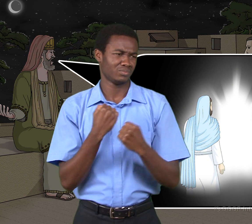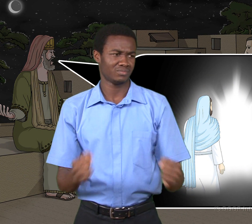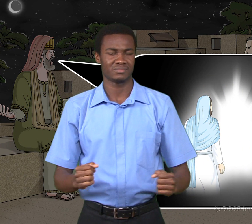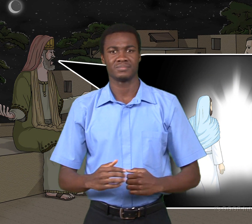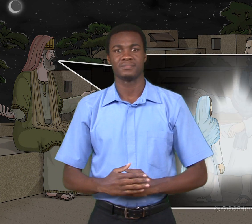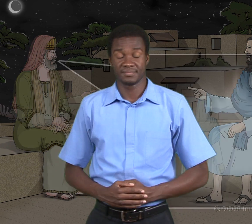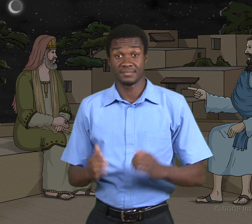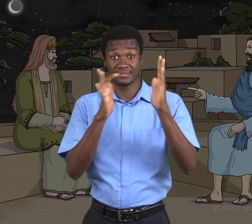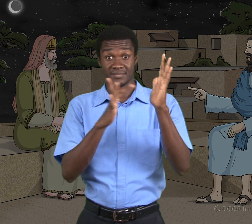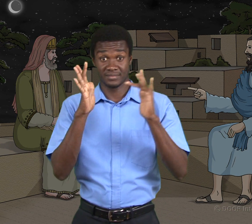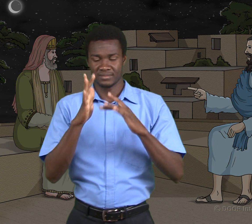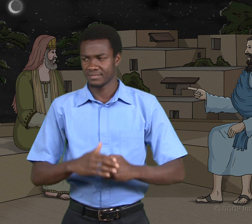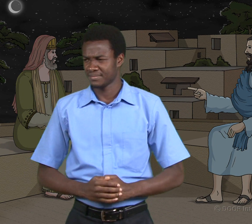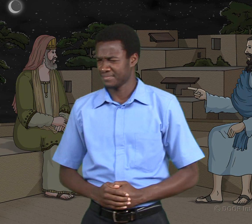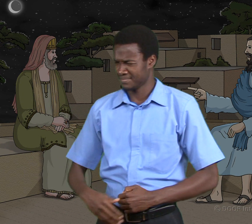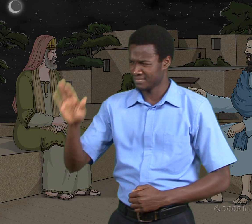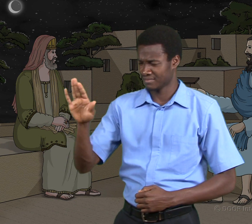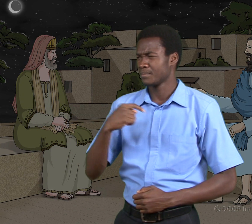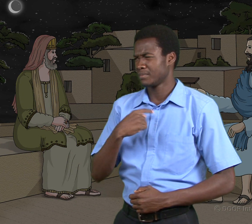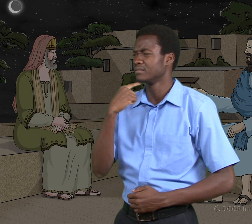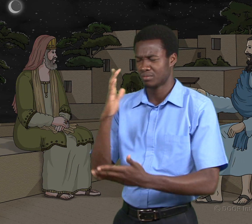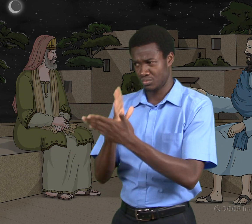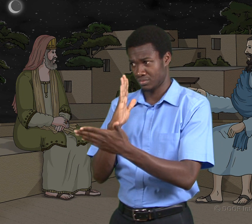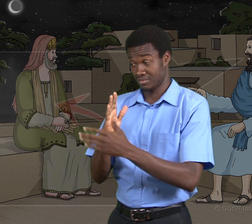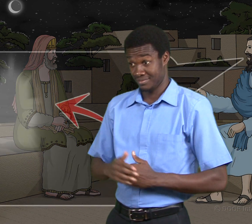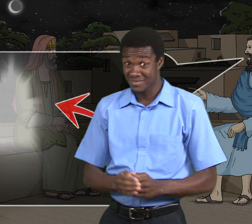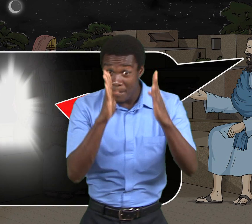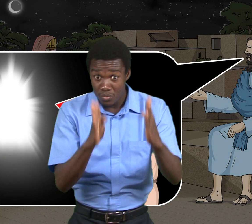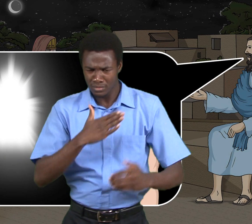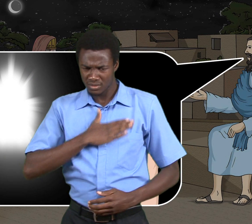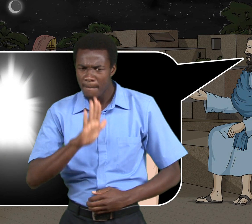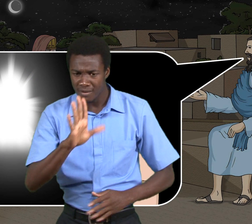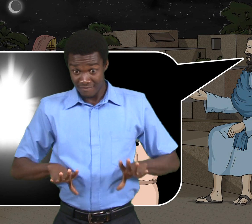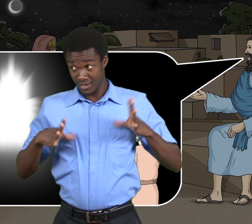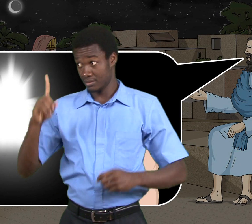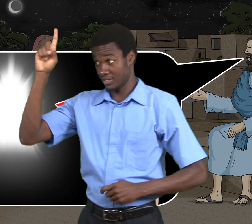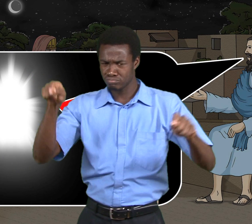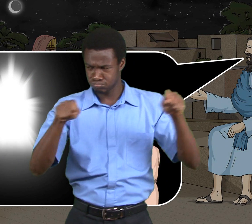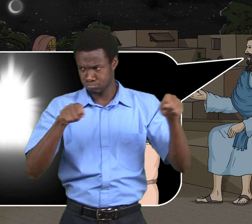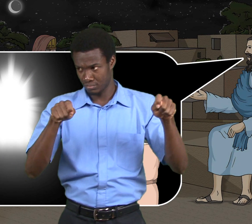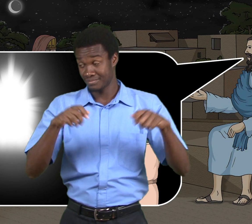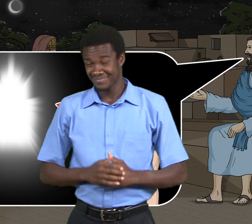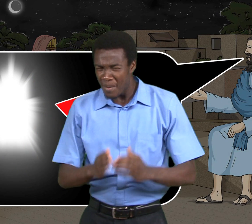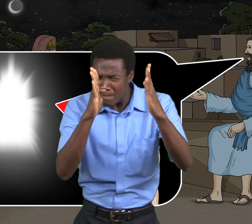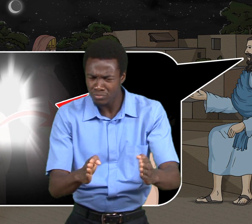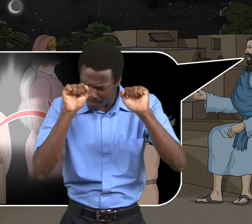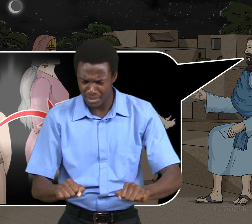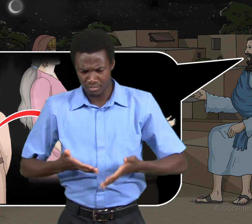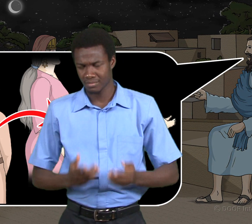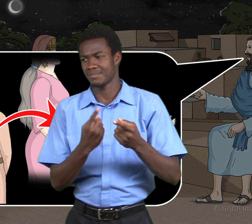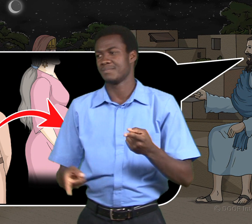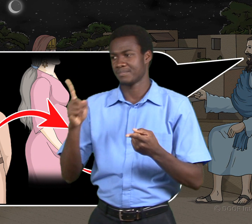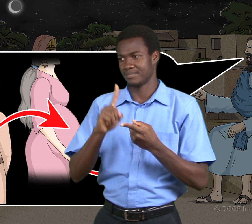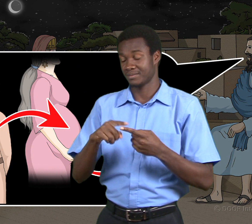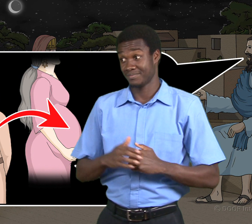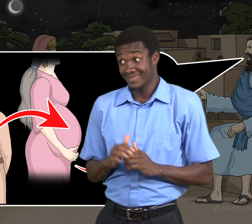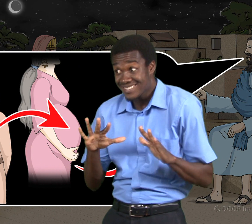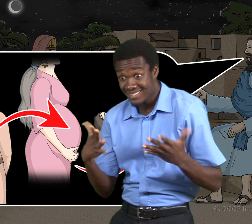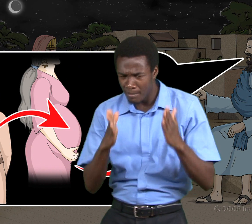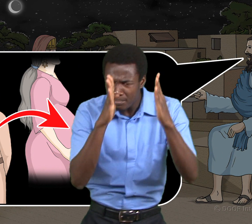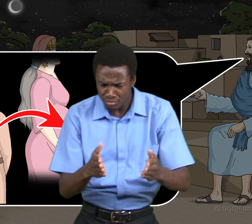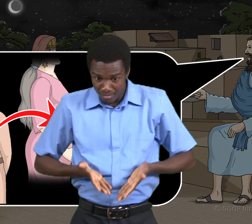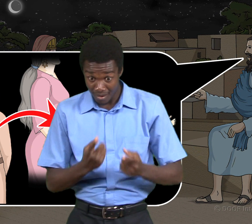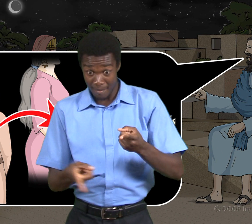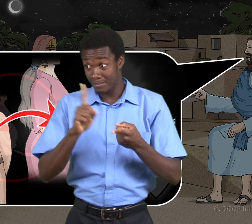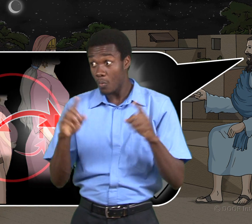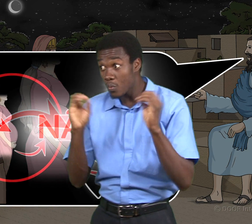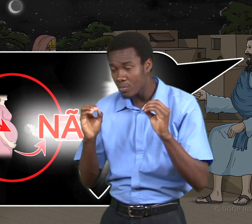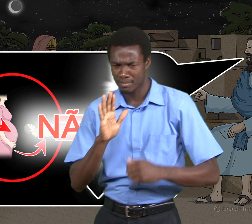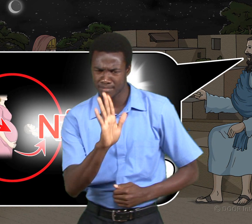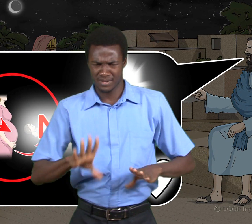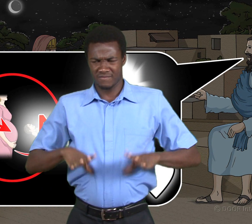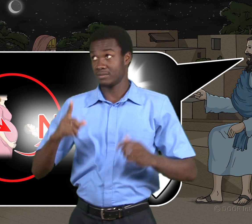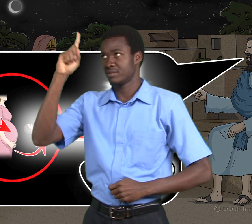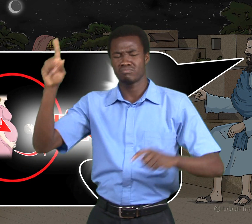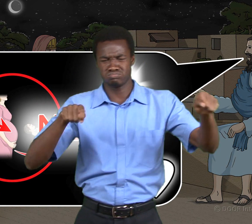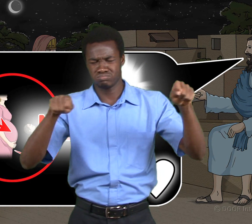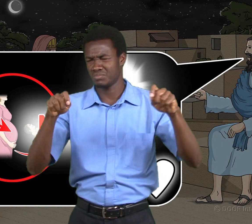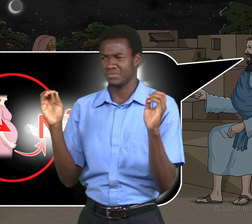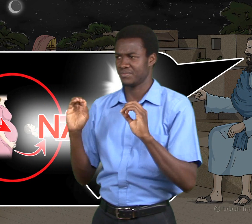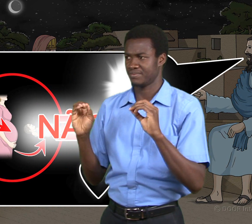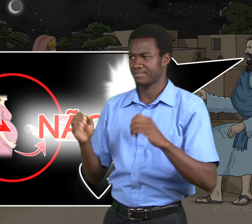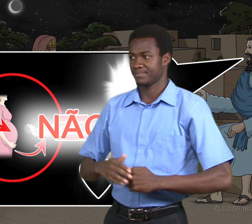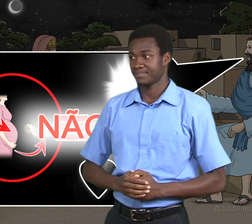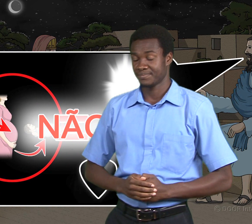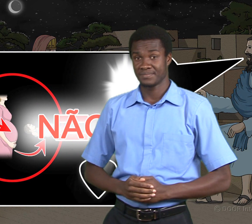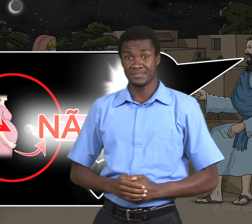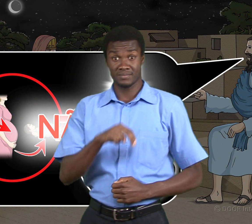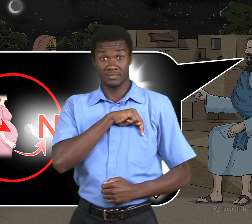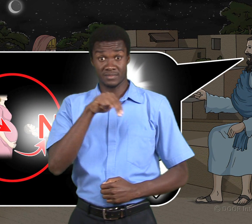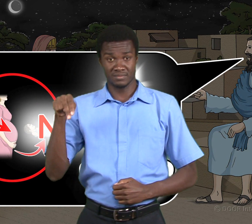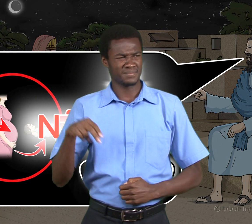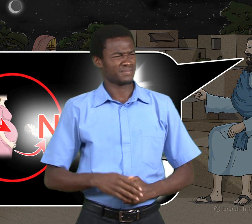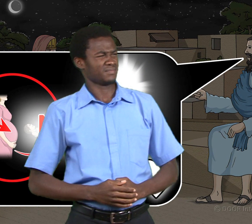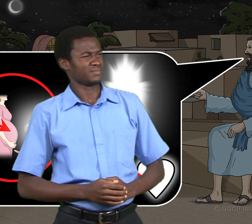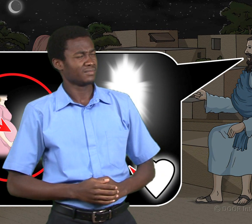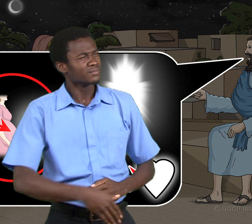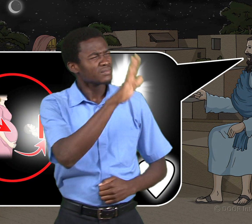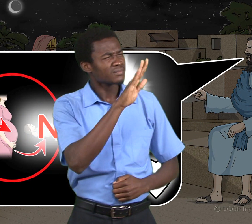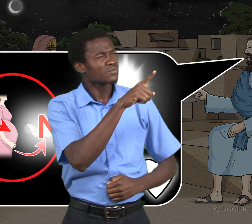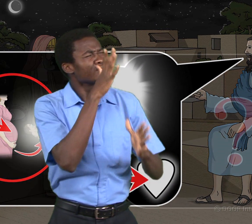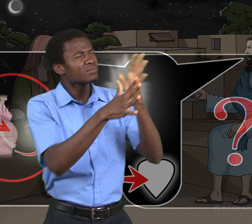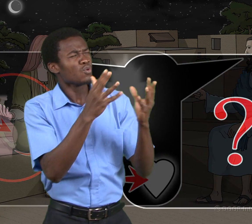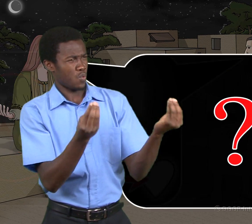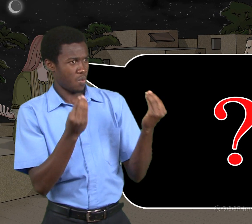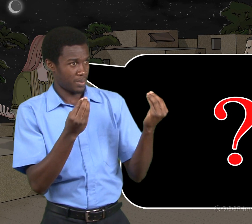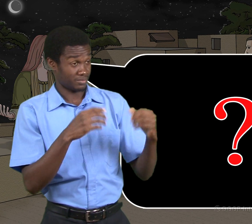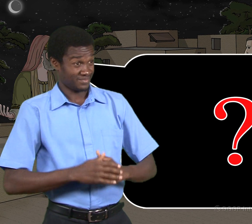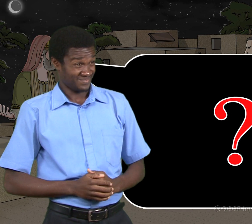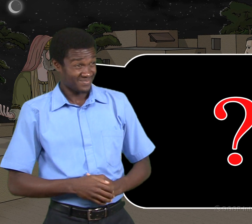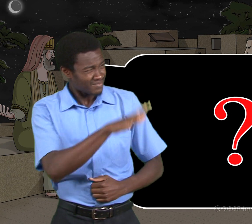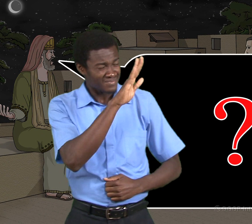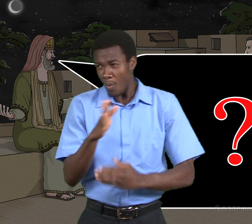Jesus replied, “Truly, truly, I tell you, no one can see the kingdom of God unless he is born again.”